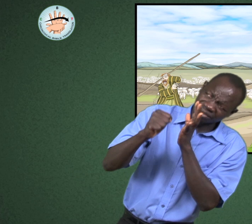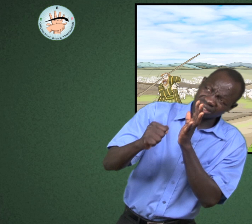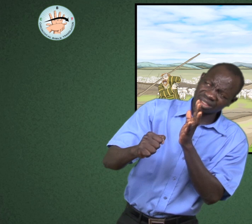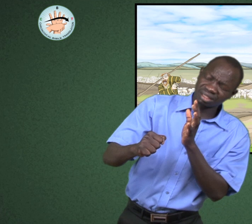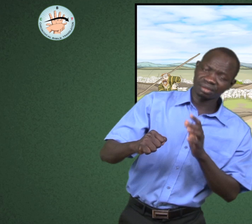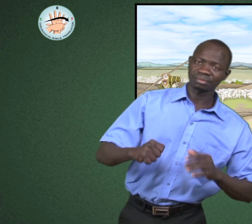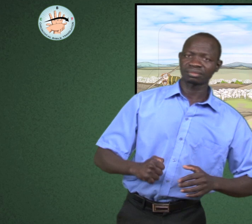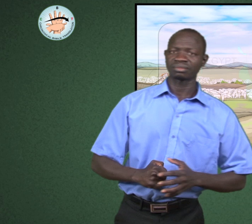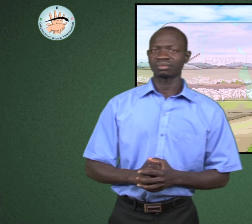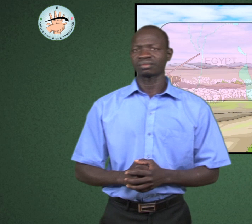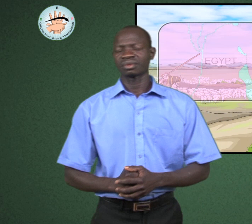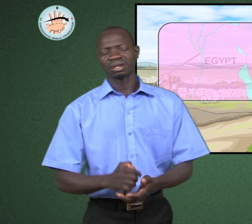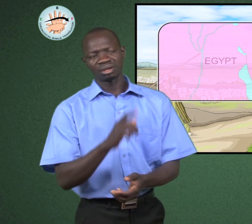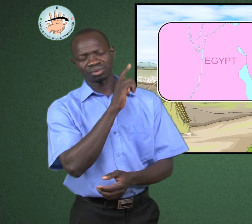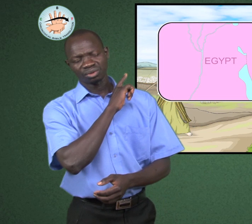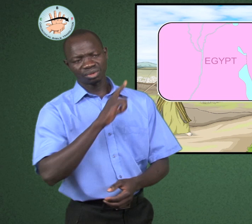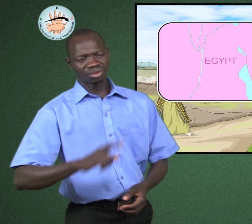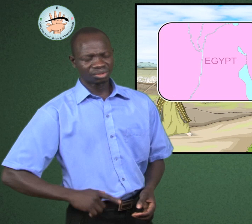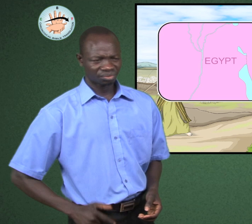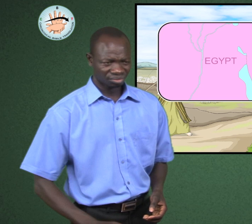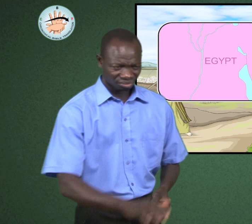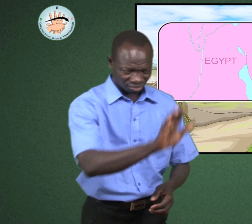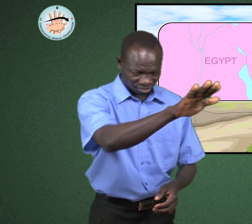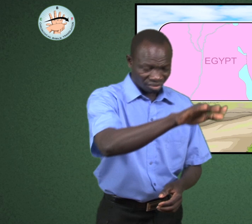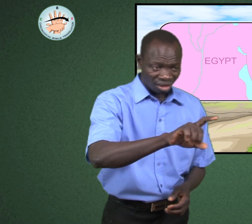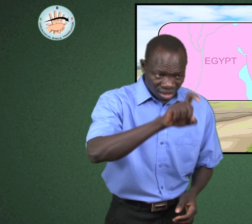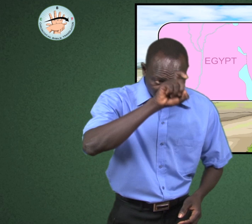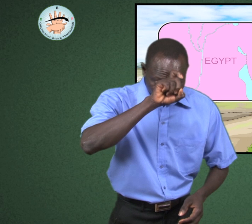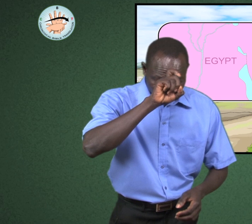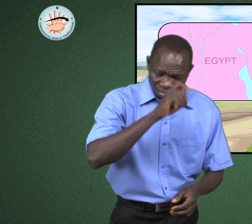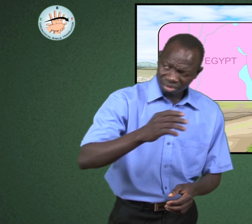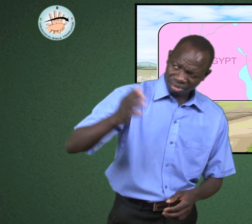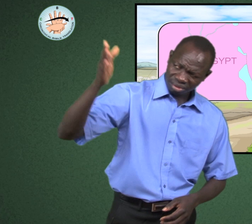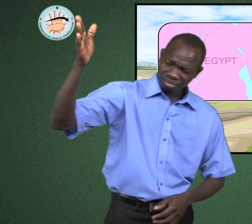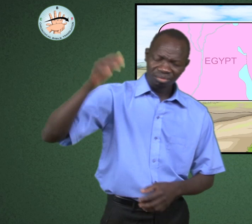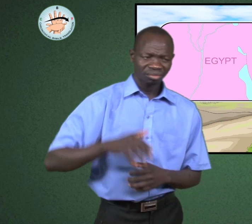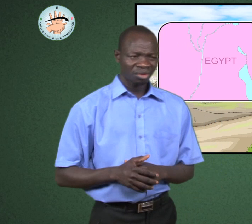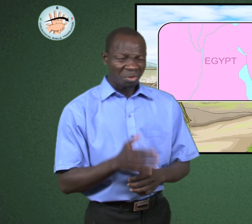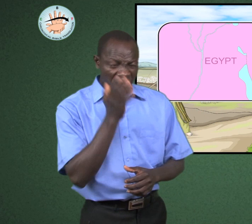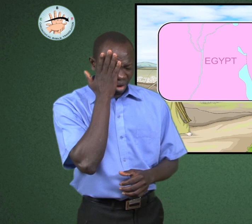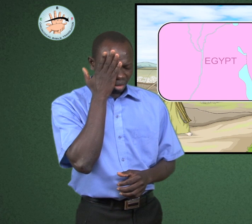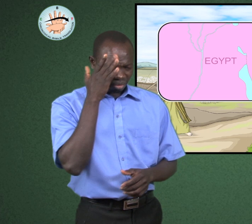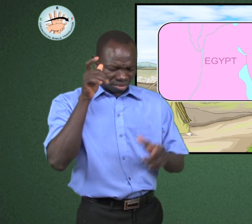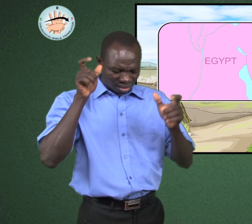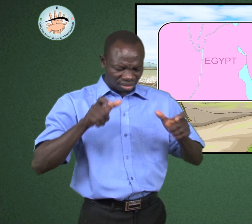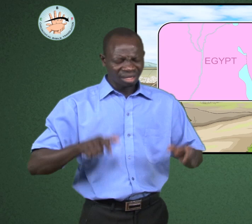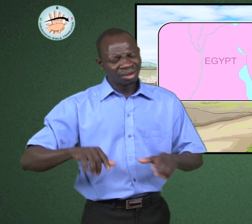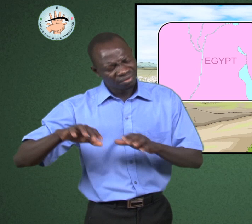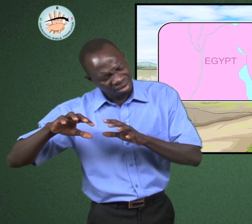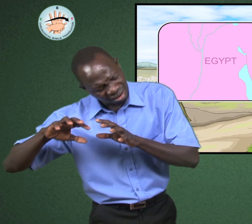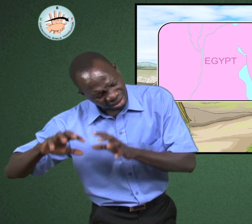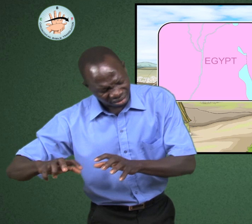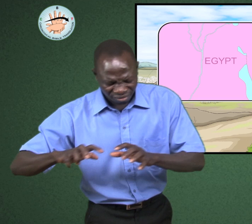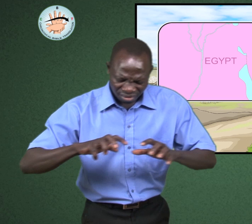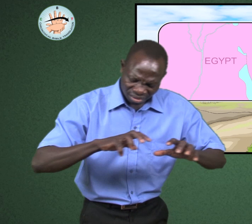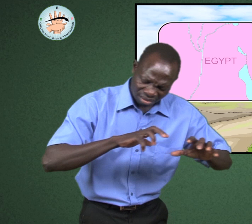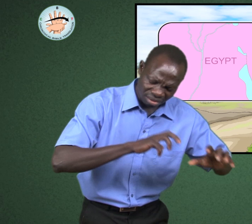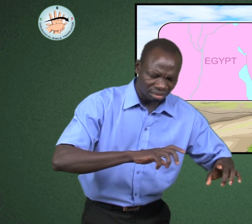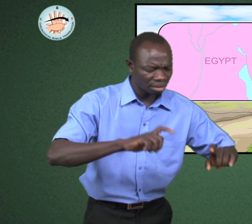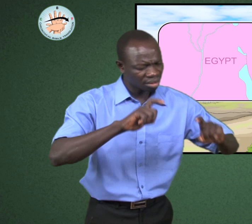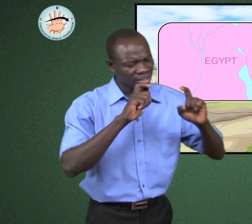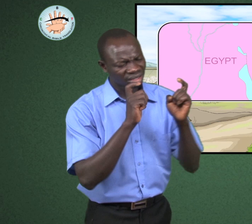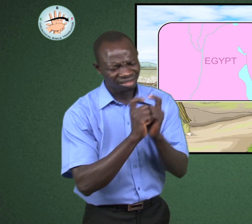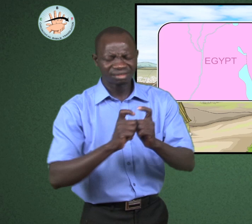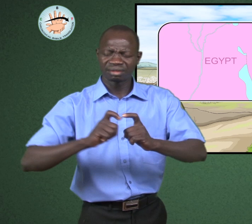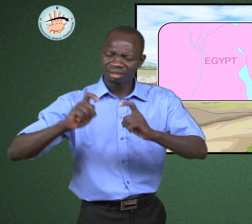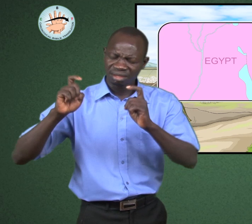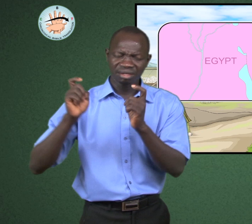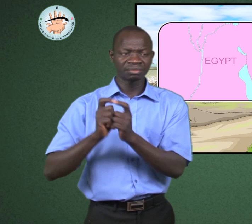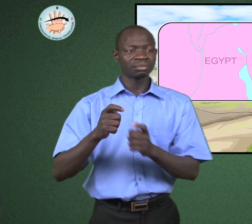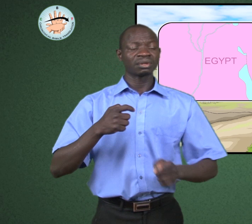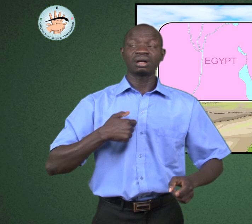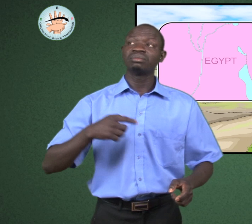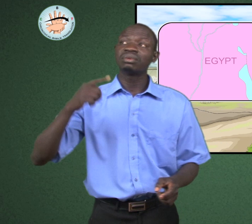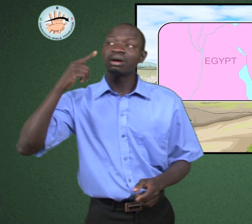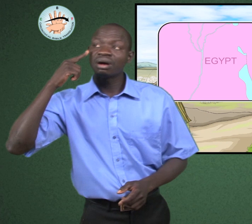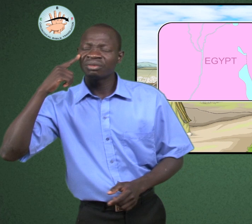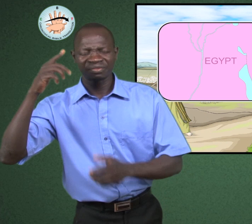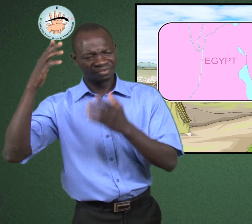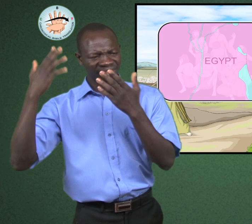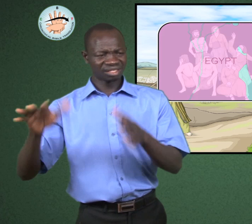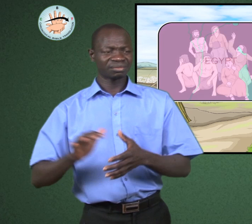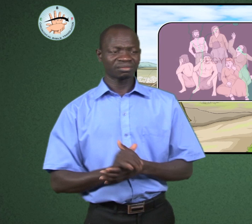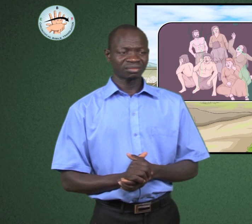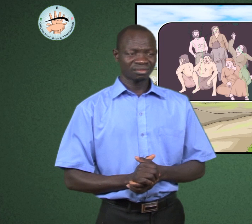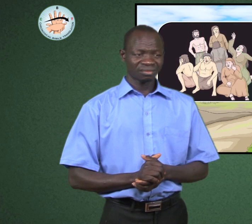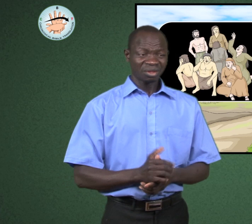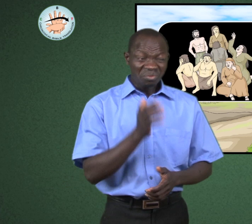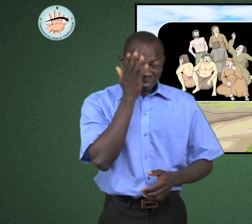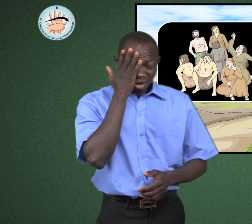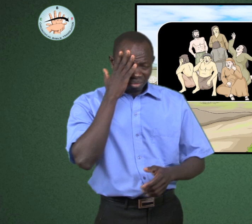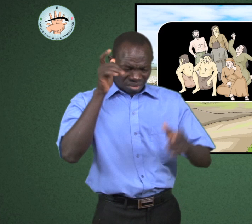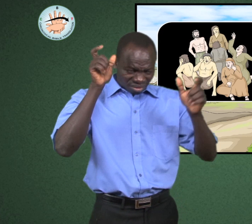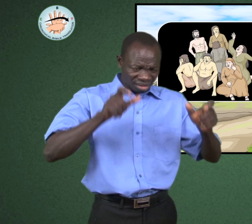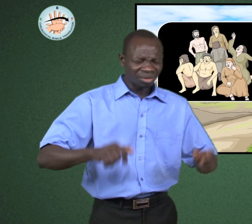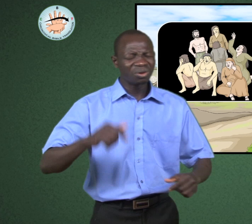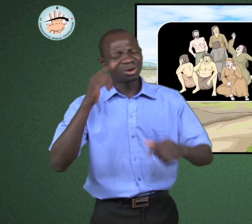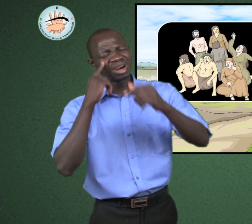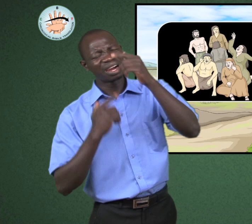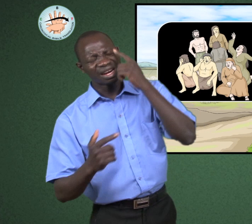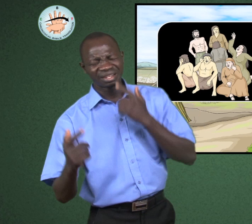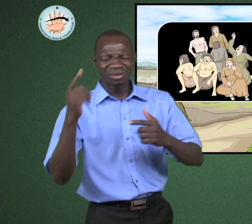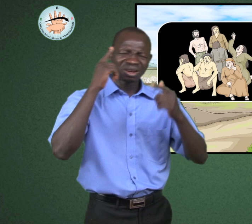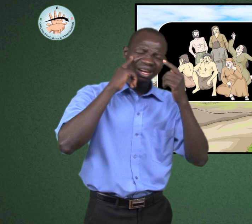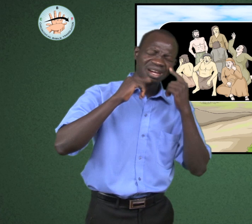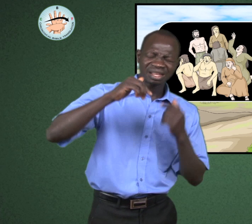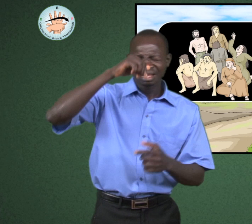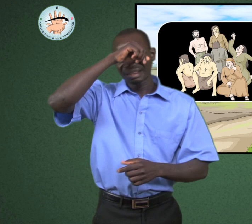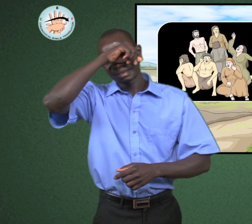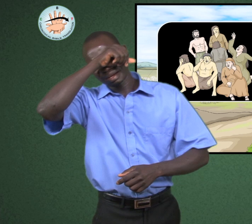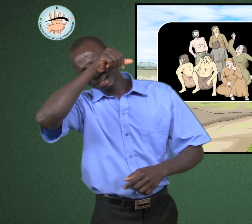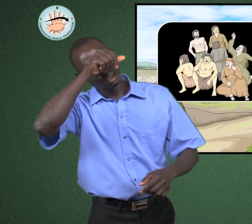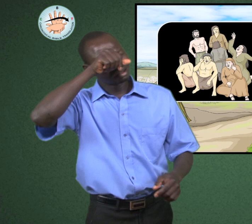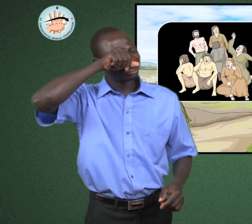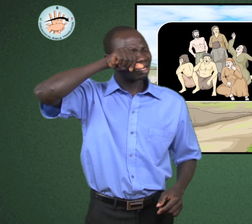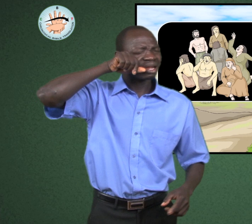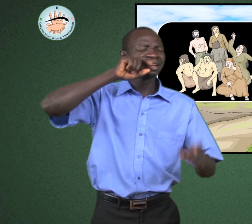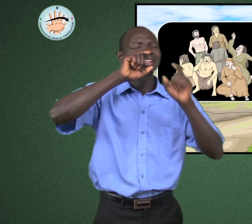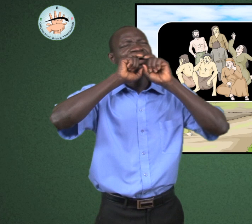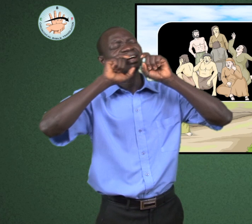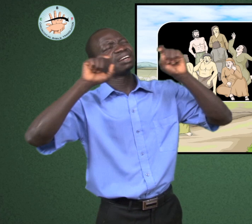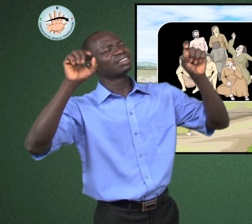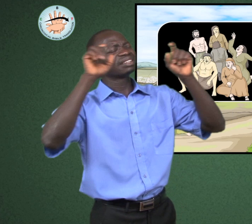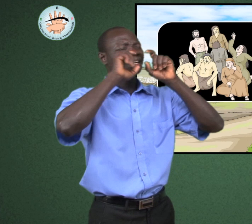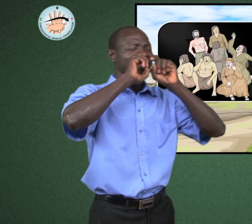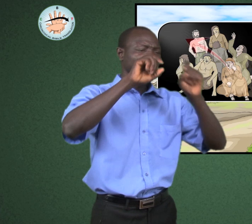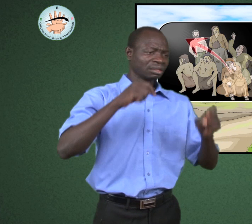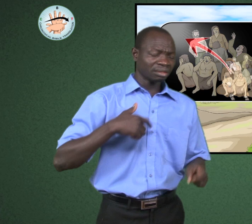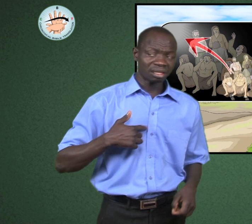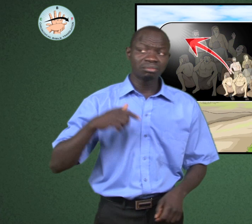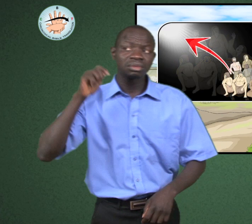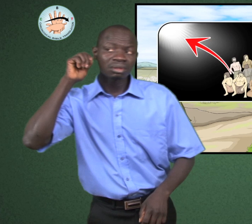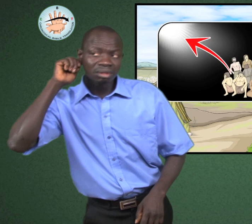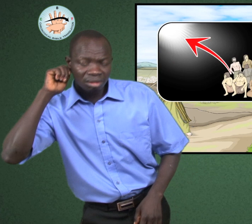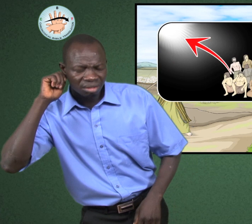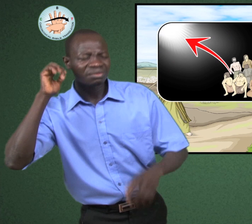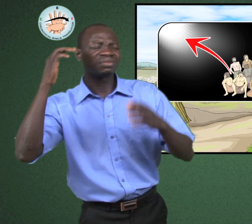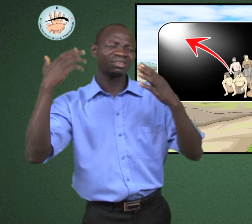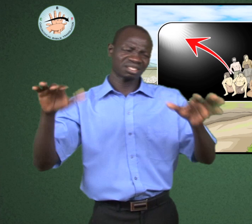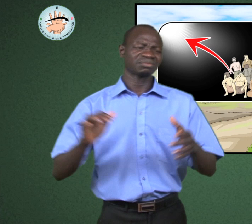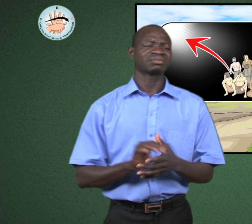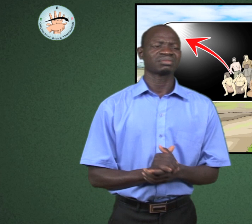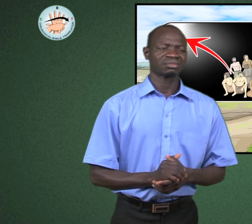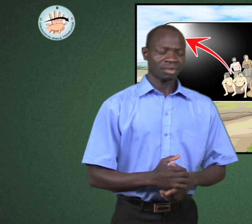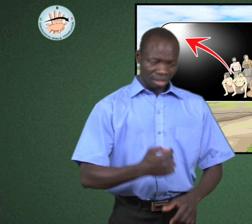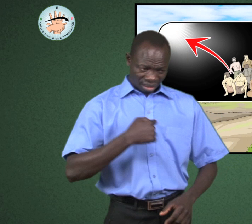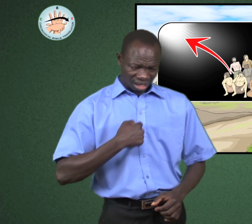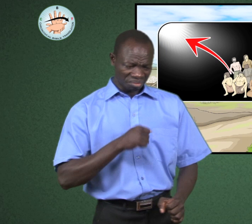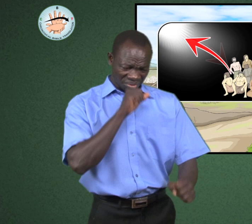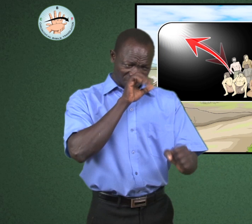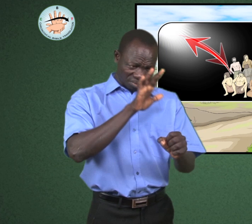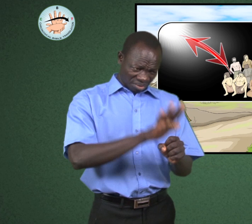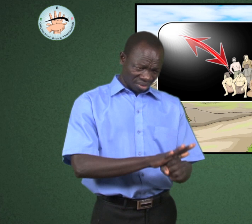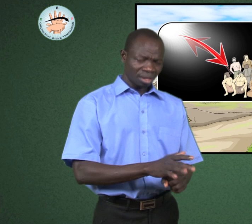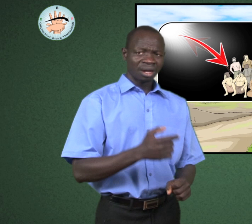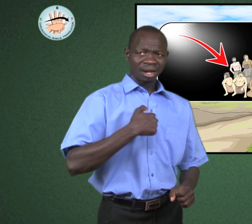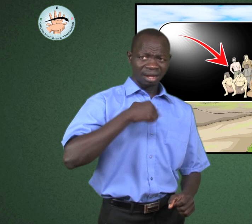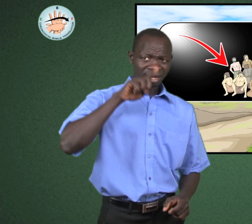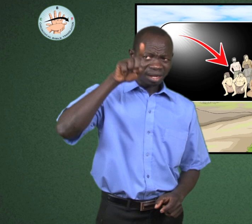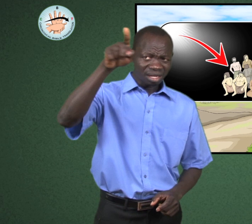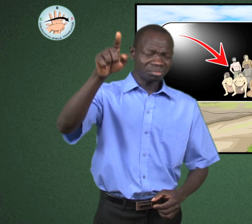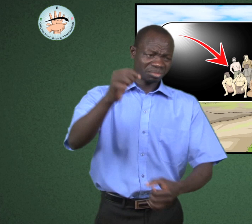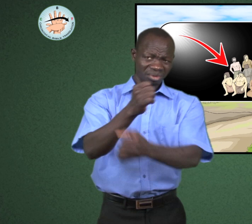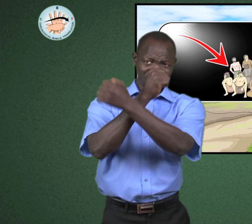The LORD said, “I have indeed seen the affliction of My people in Egypt. I have heard them crying out because of their oppressors, and I am aware of their sufferings.